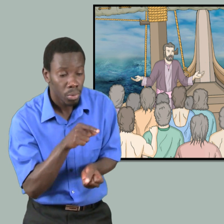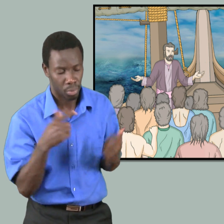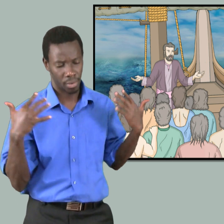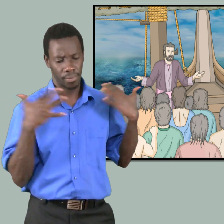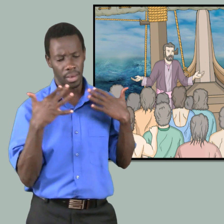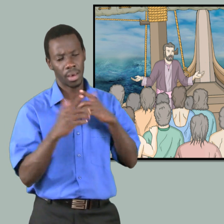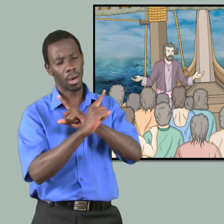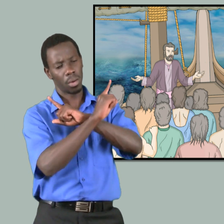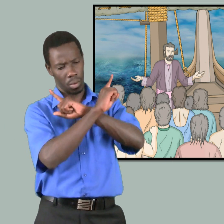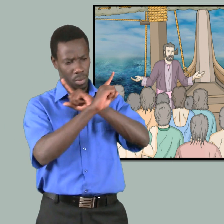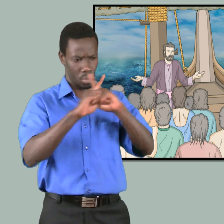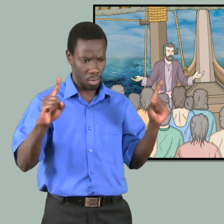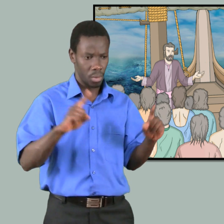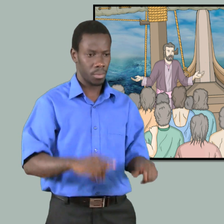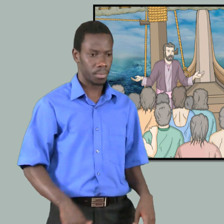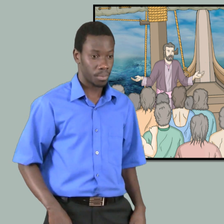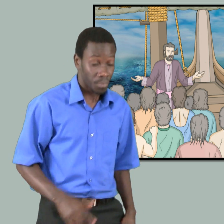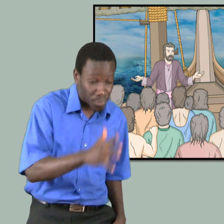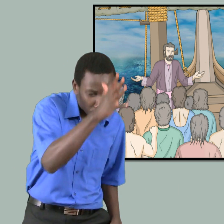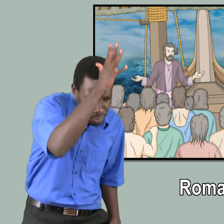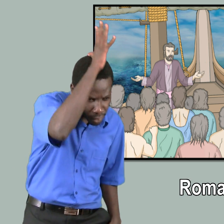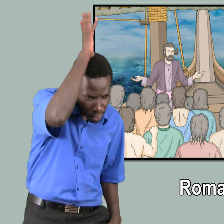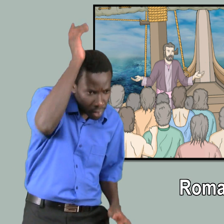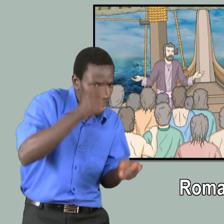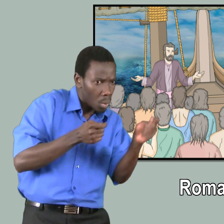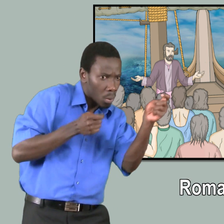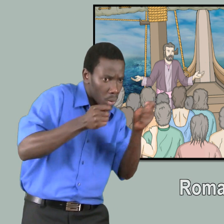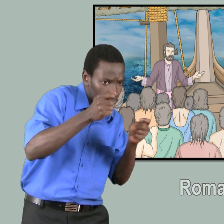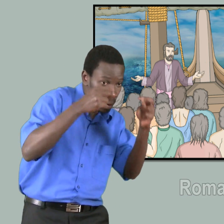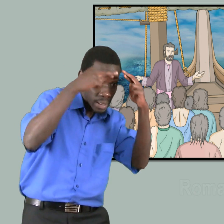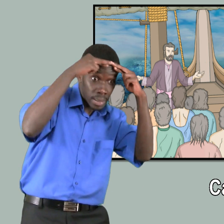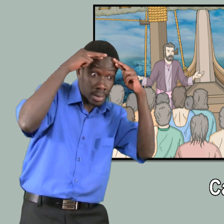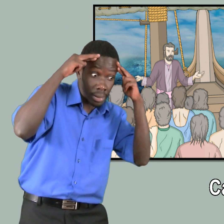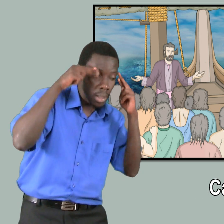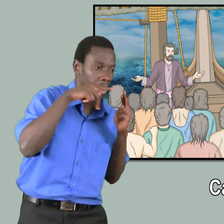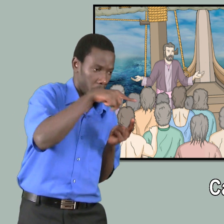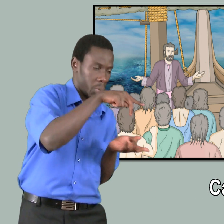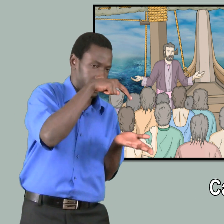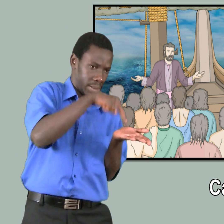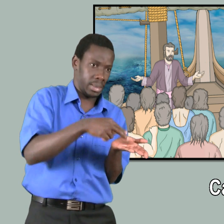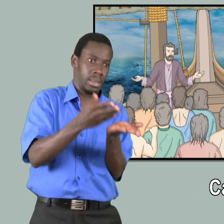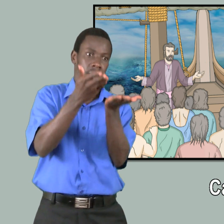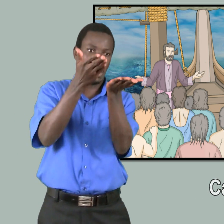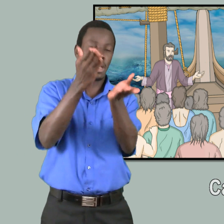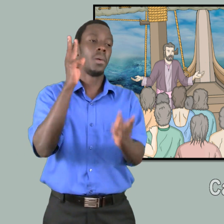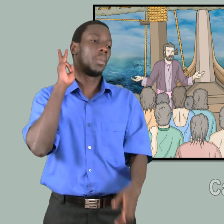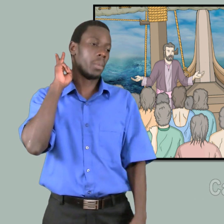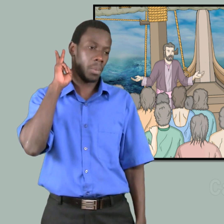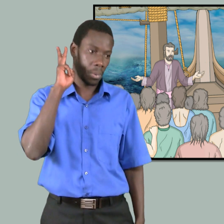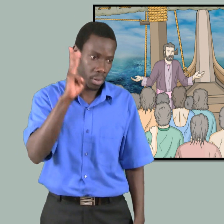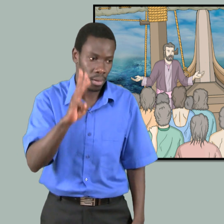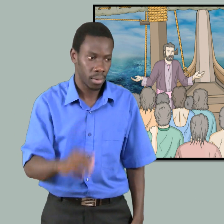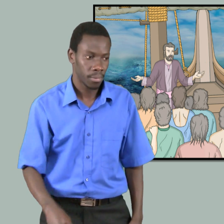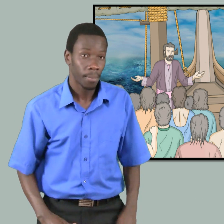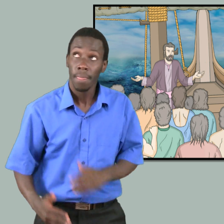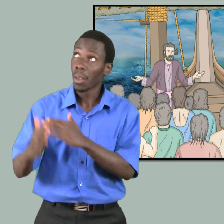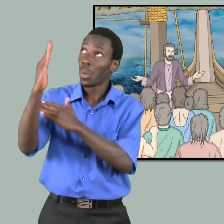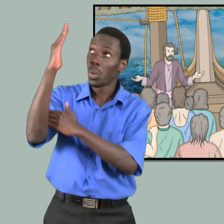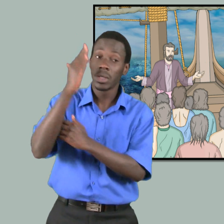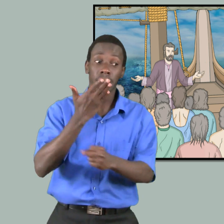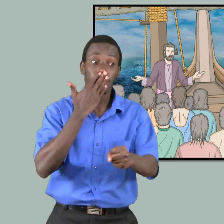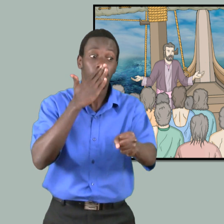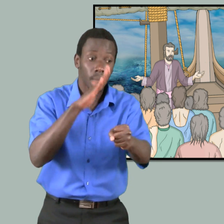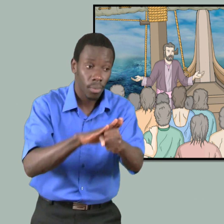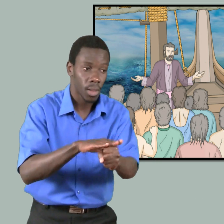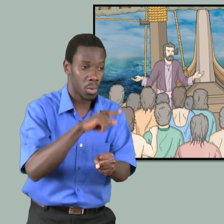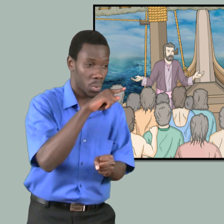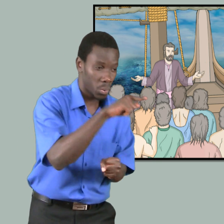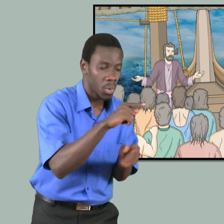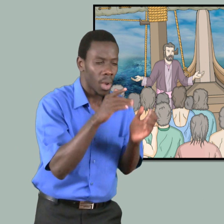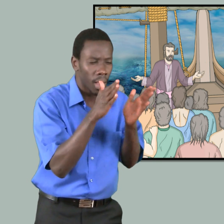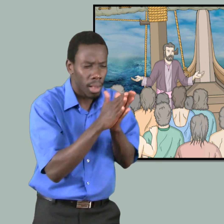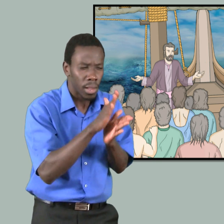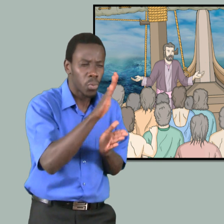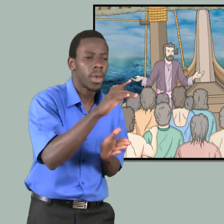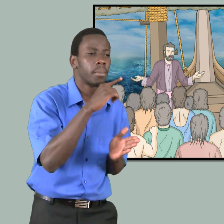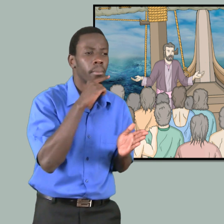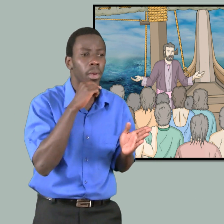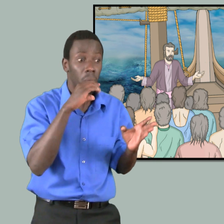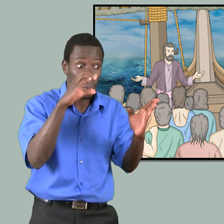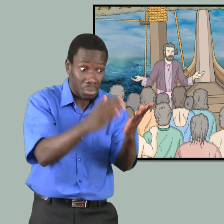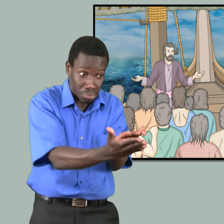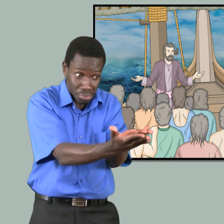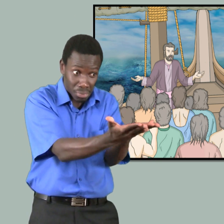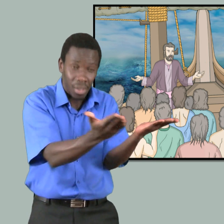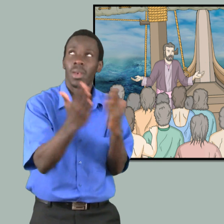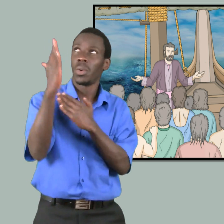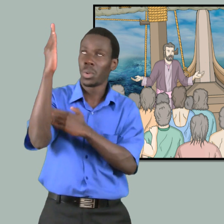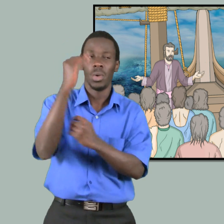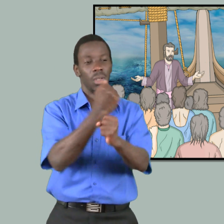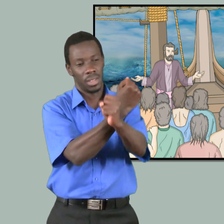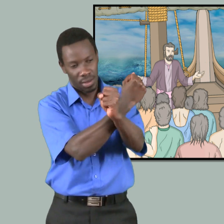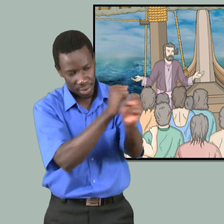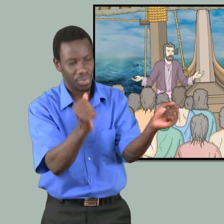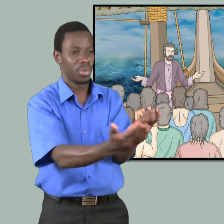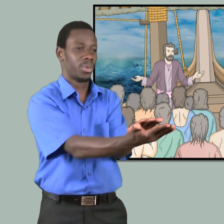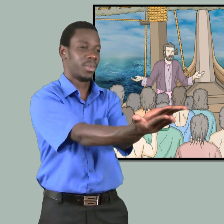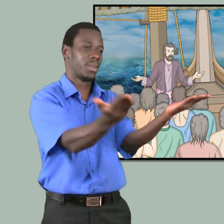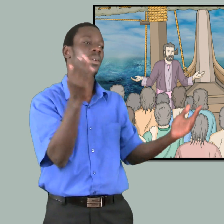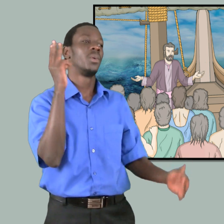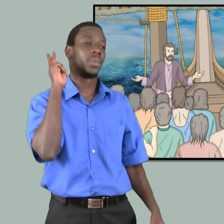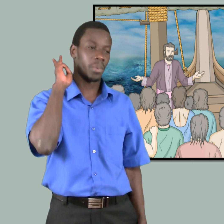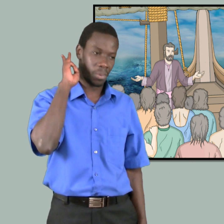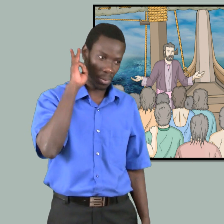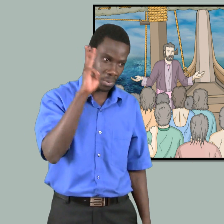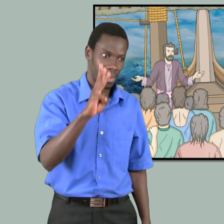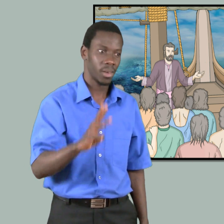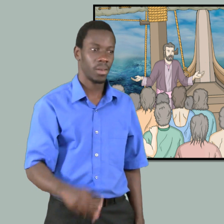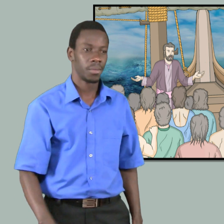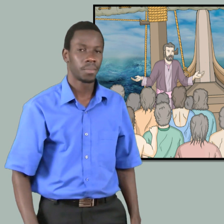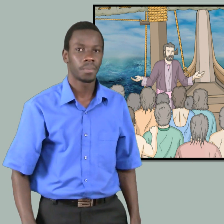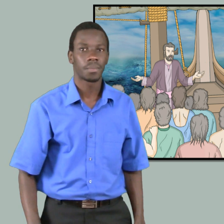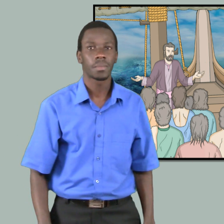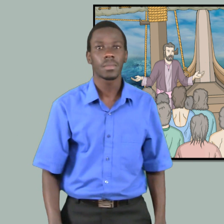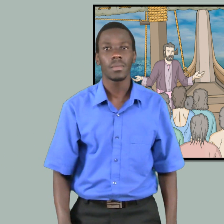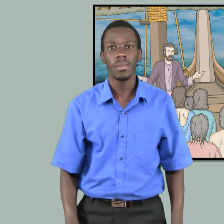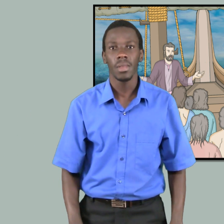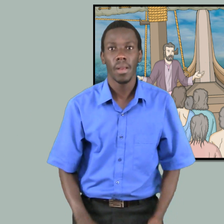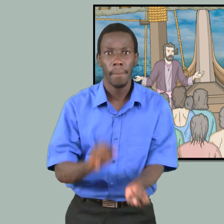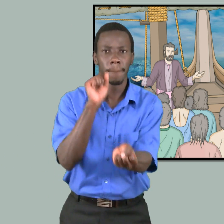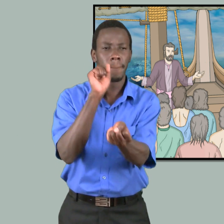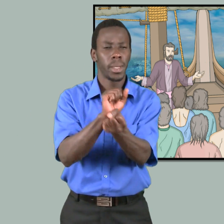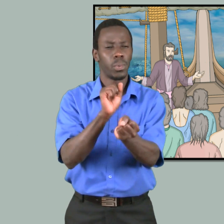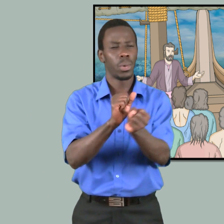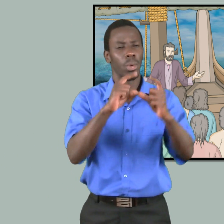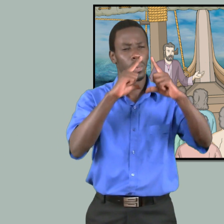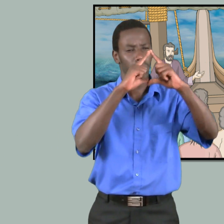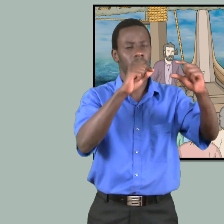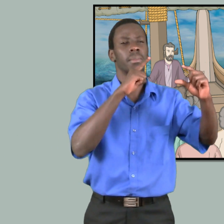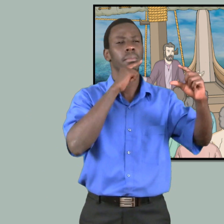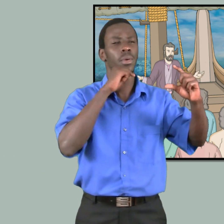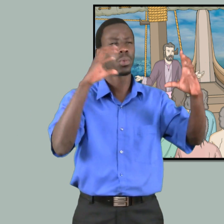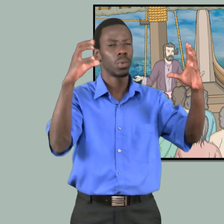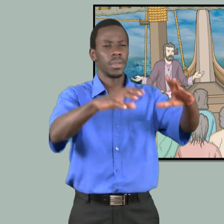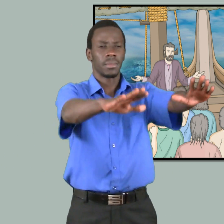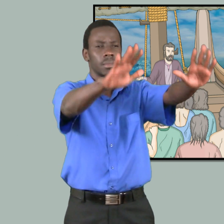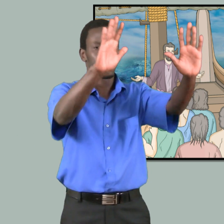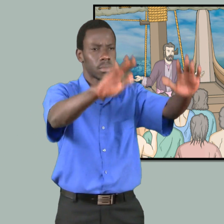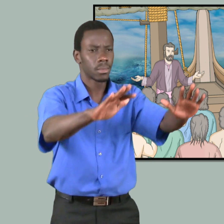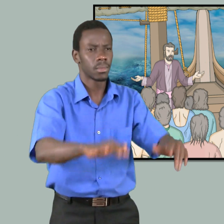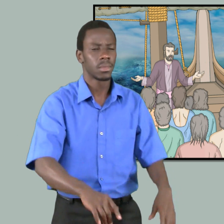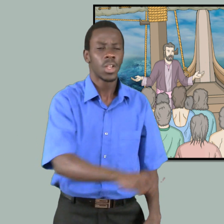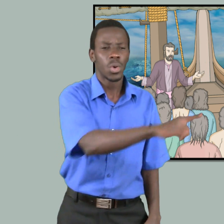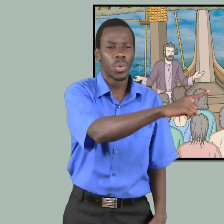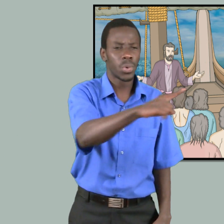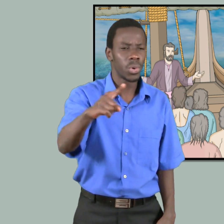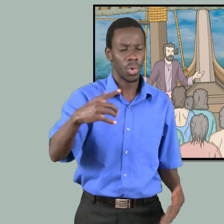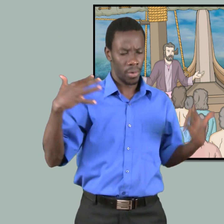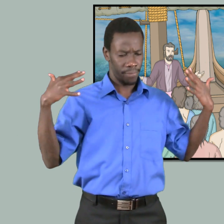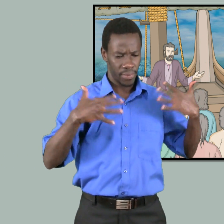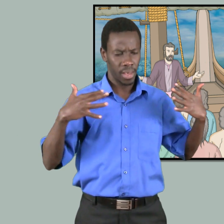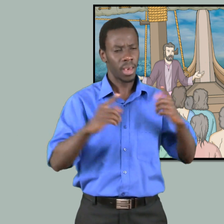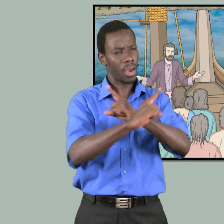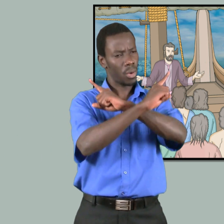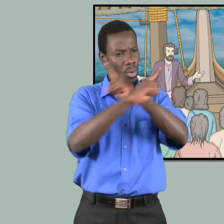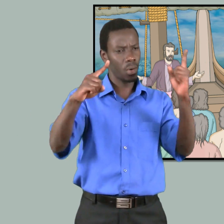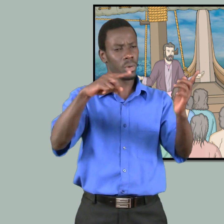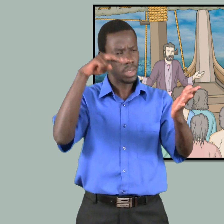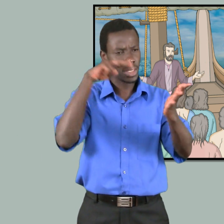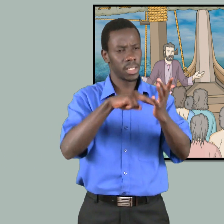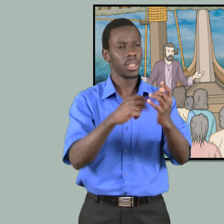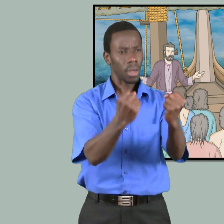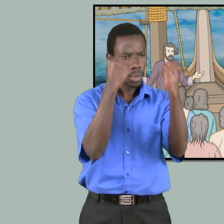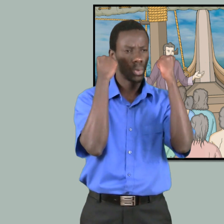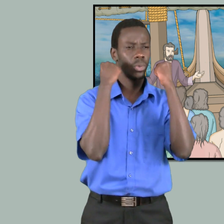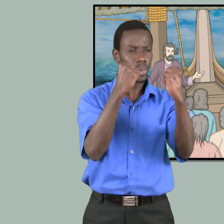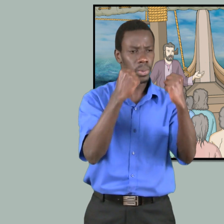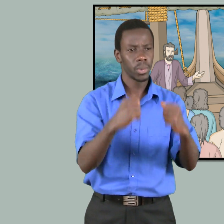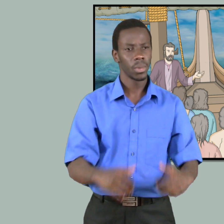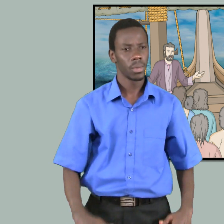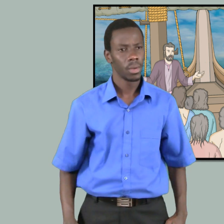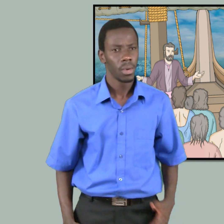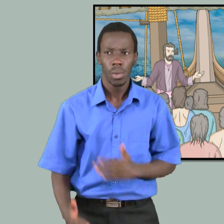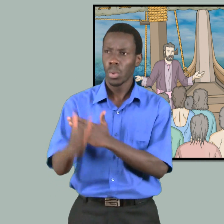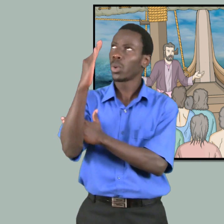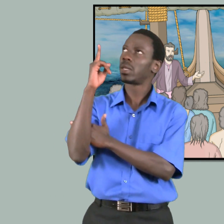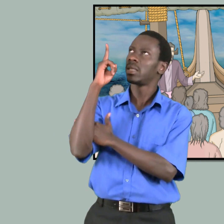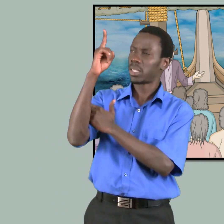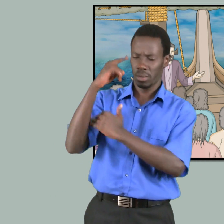you must stand before Caesar. And look, God has granted you the lives of all who sail with you.’